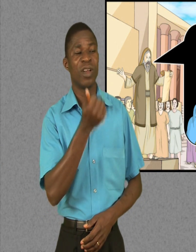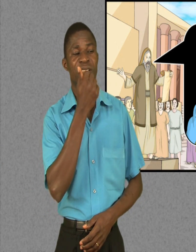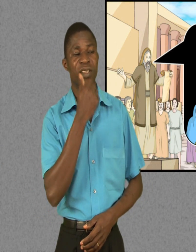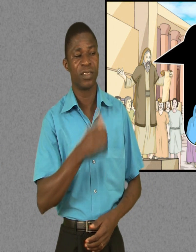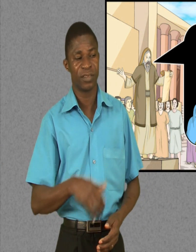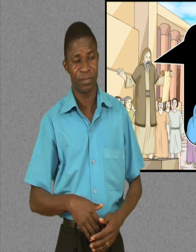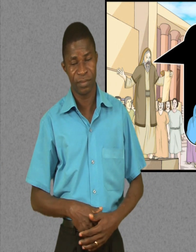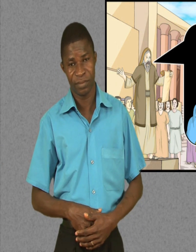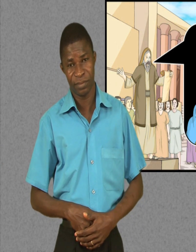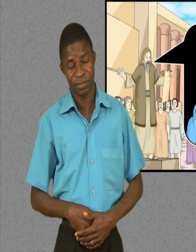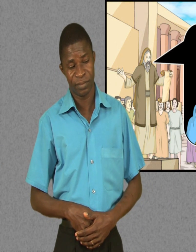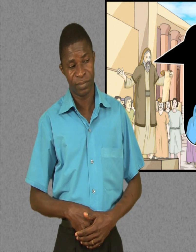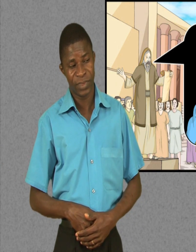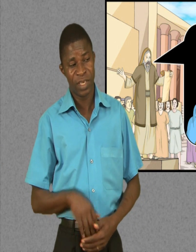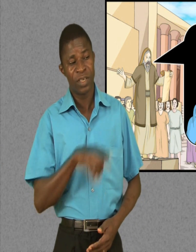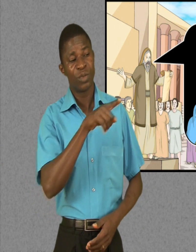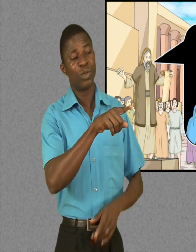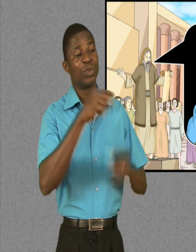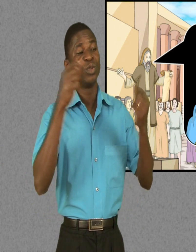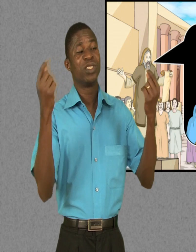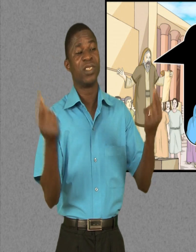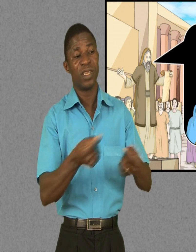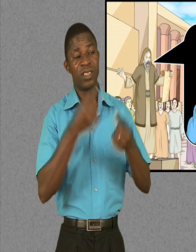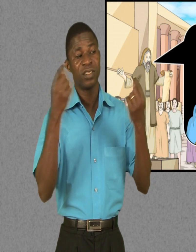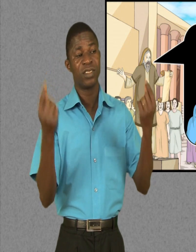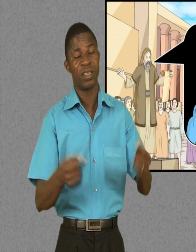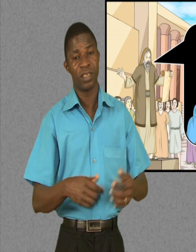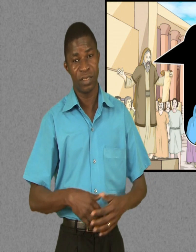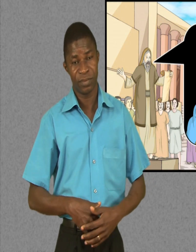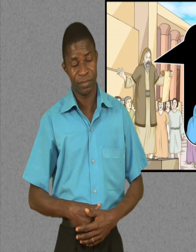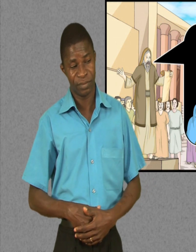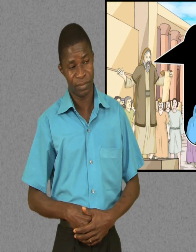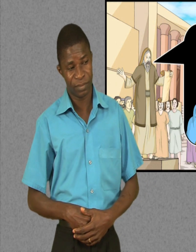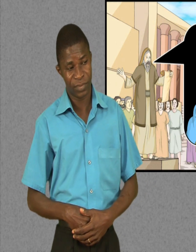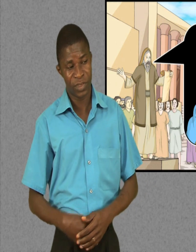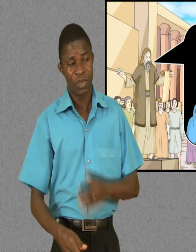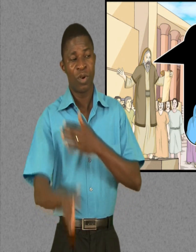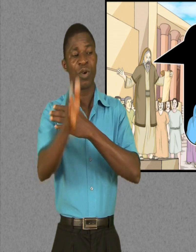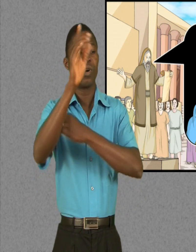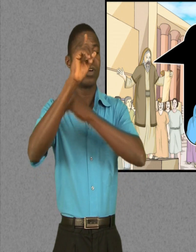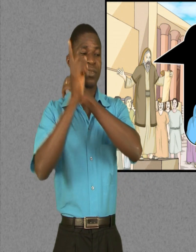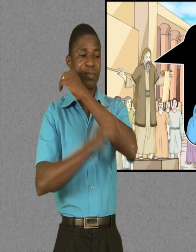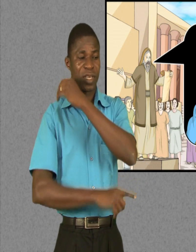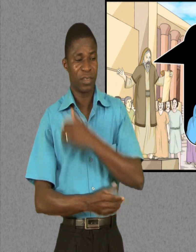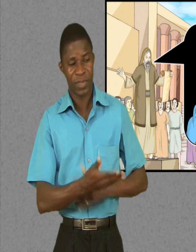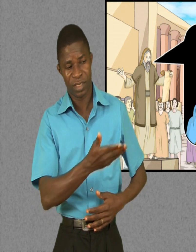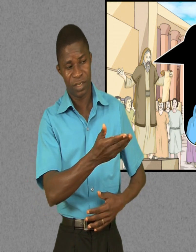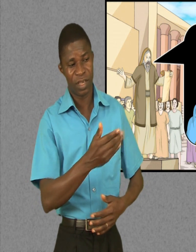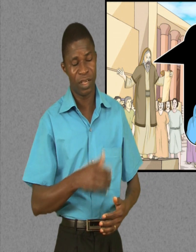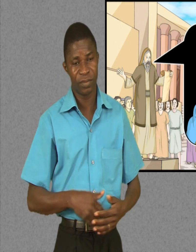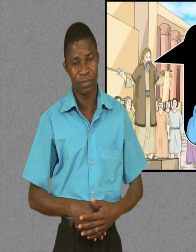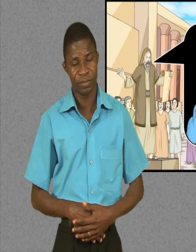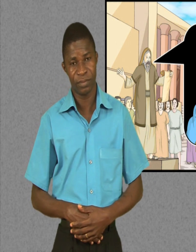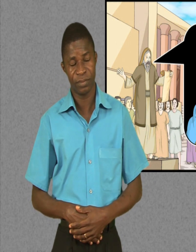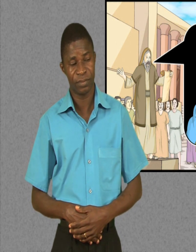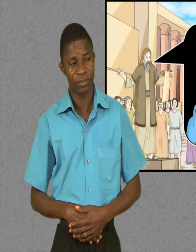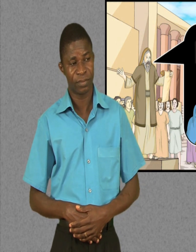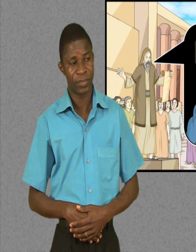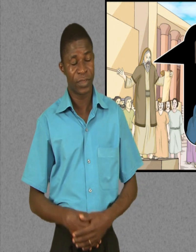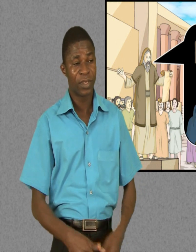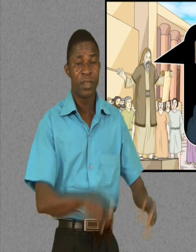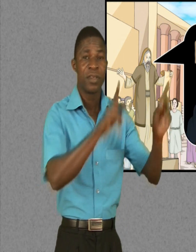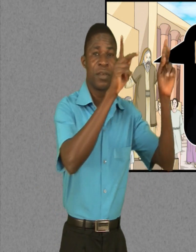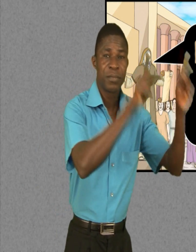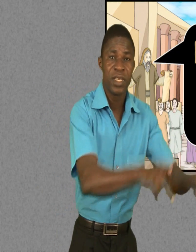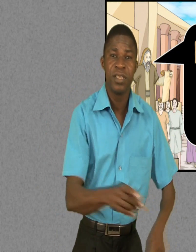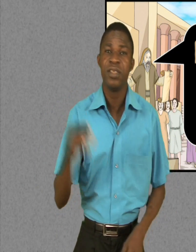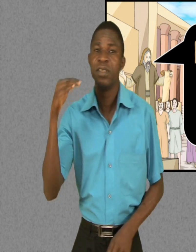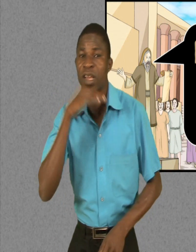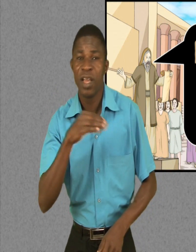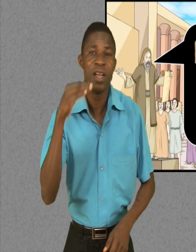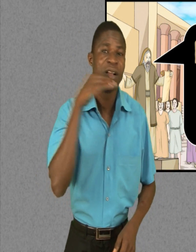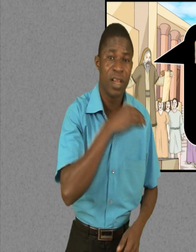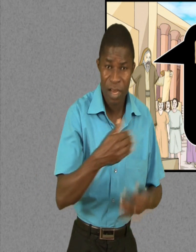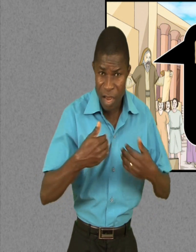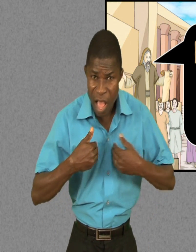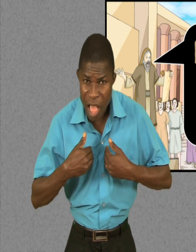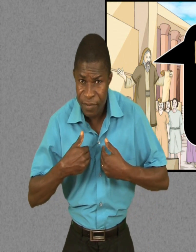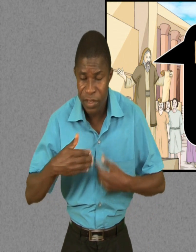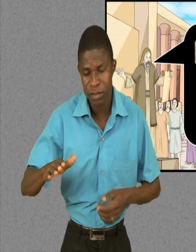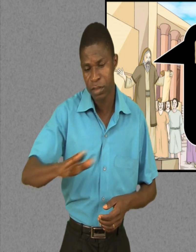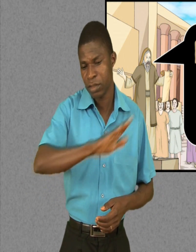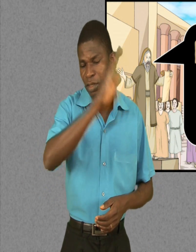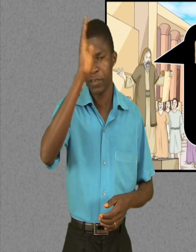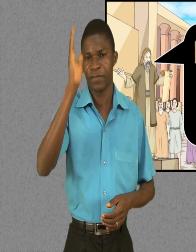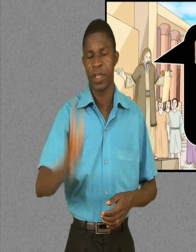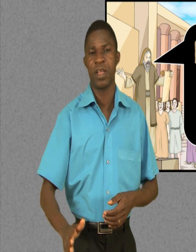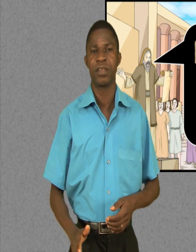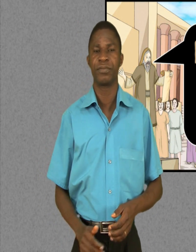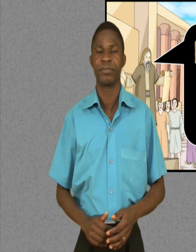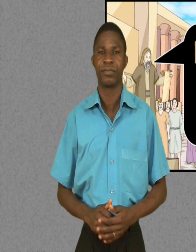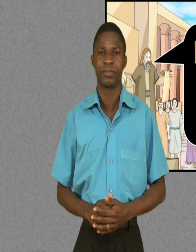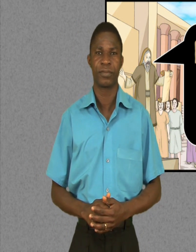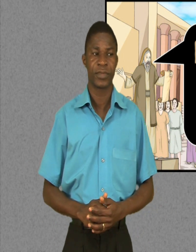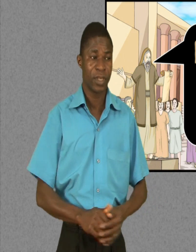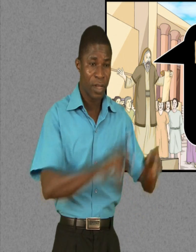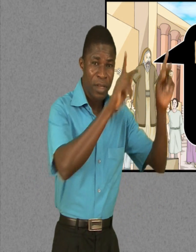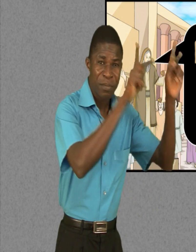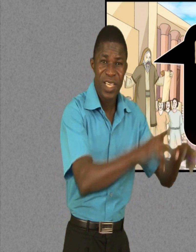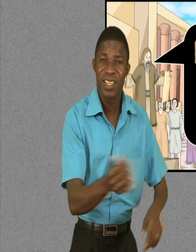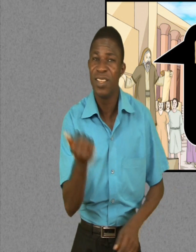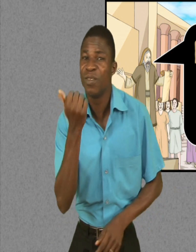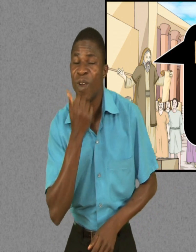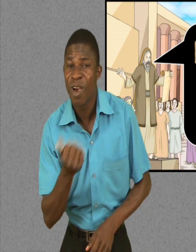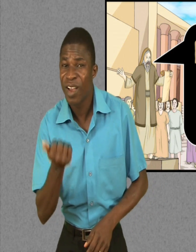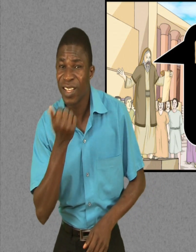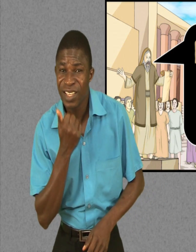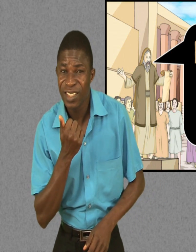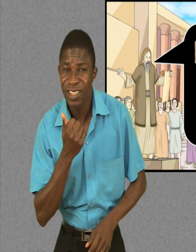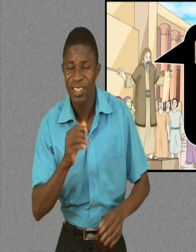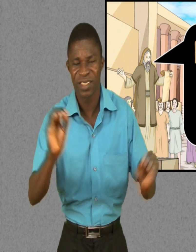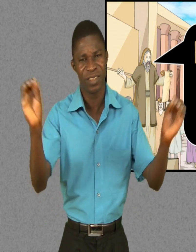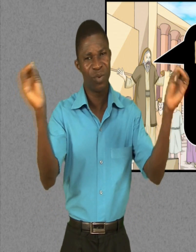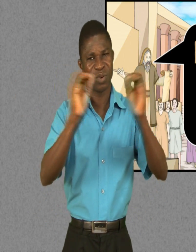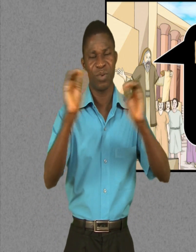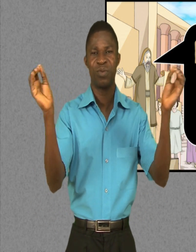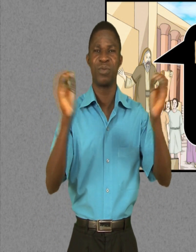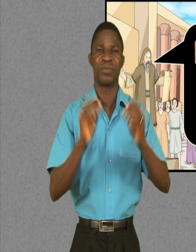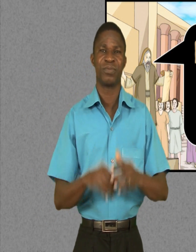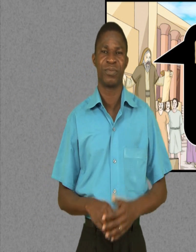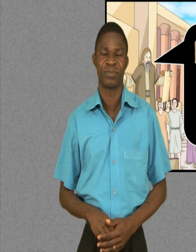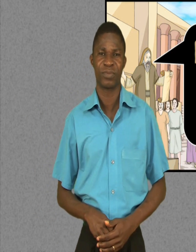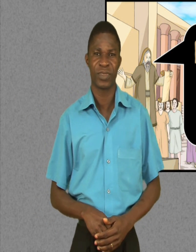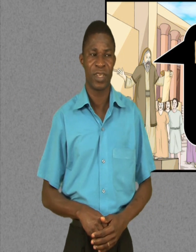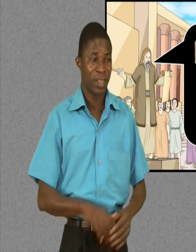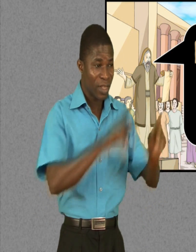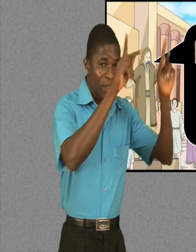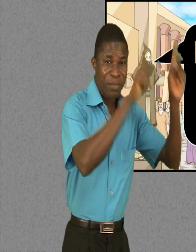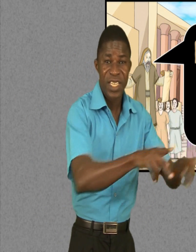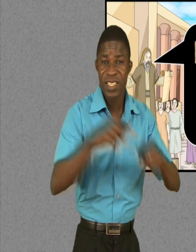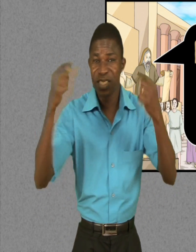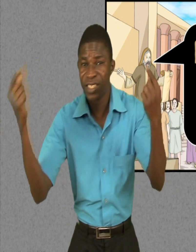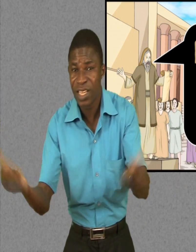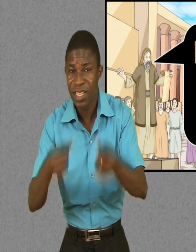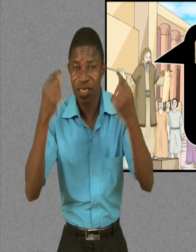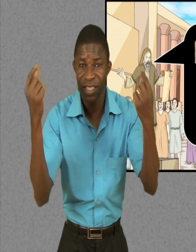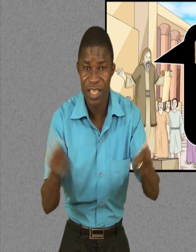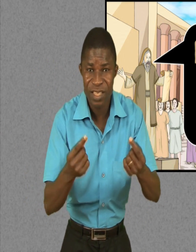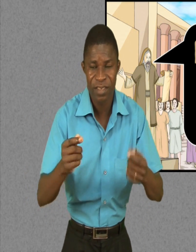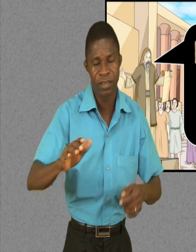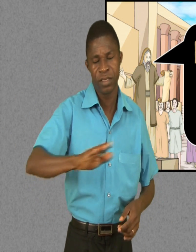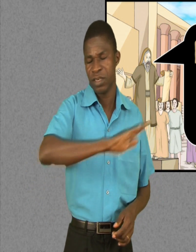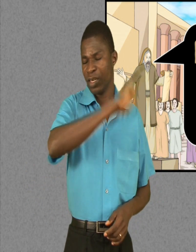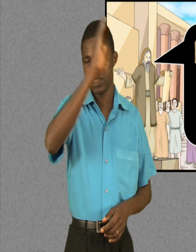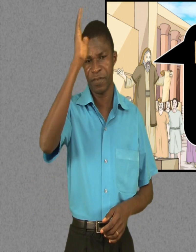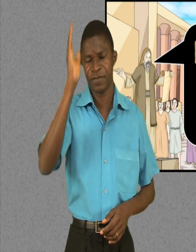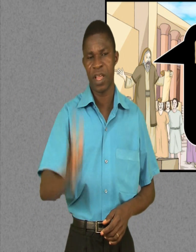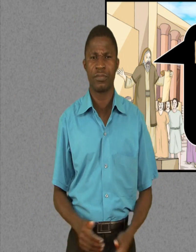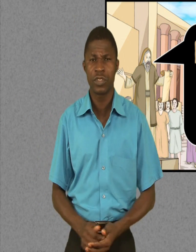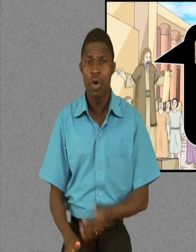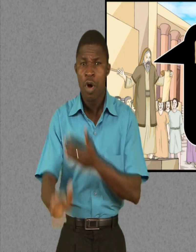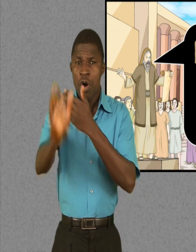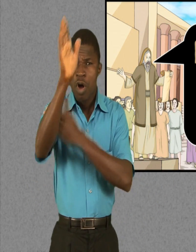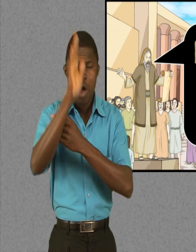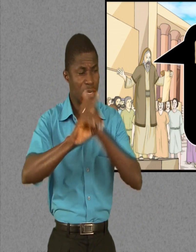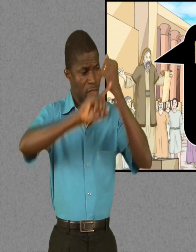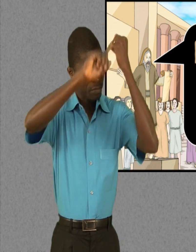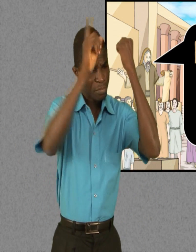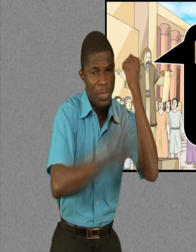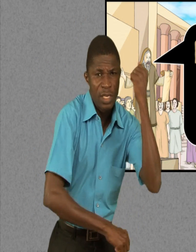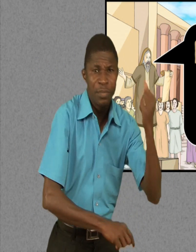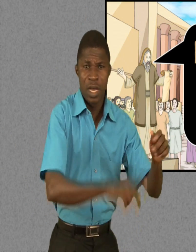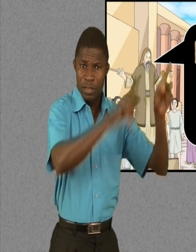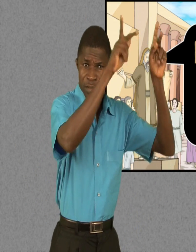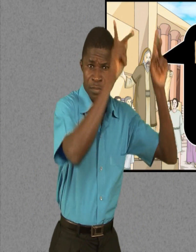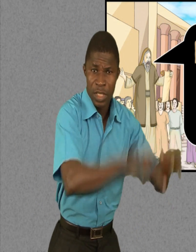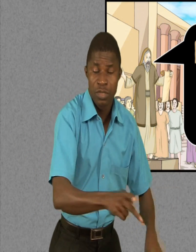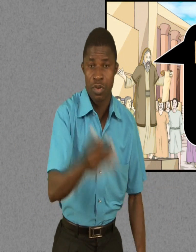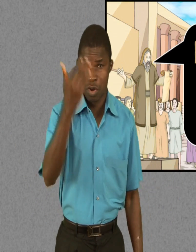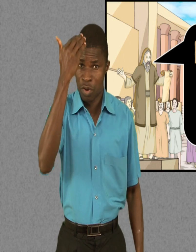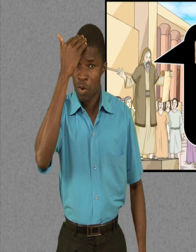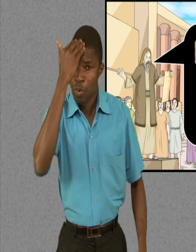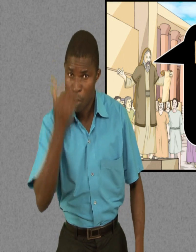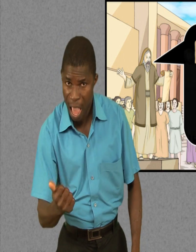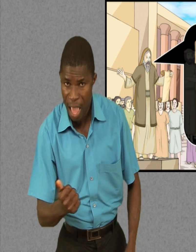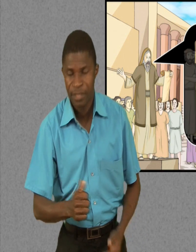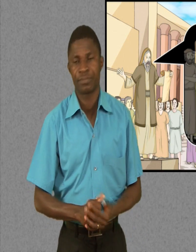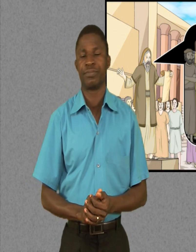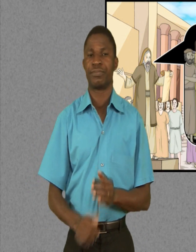Yet it was the LORD’s will to crush Him and to cause Him to suffer;